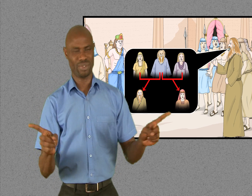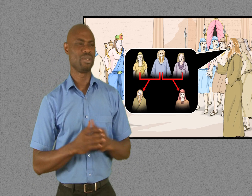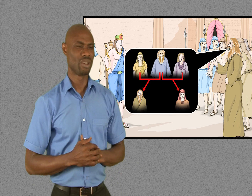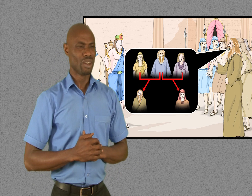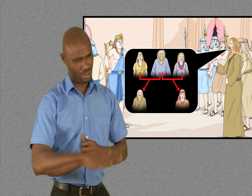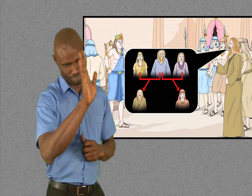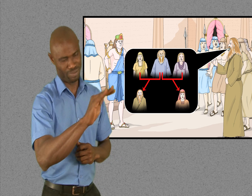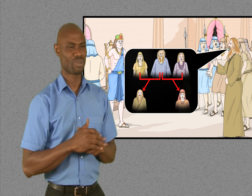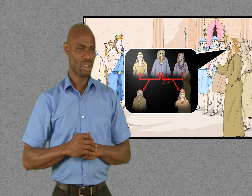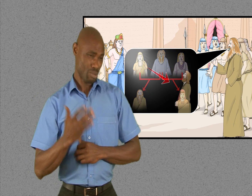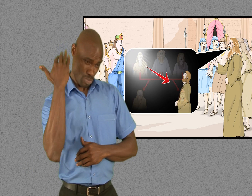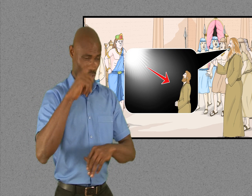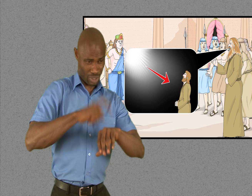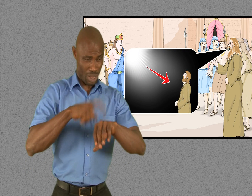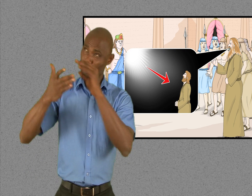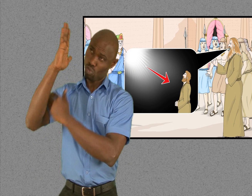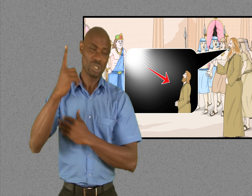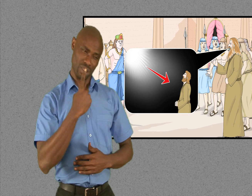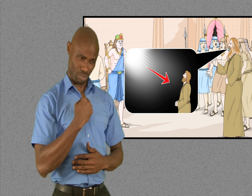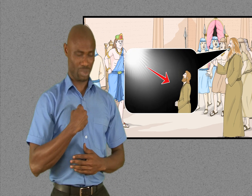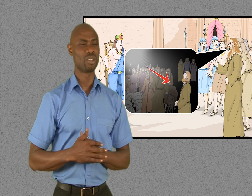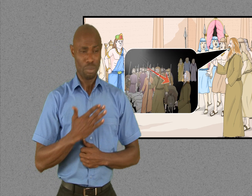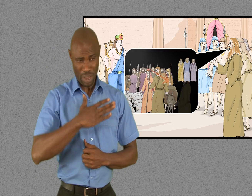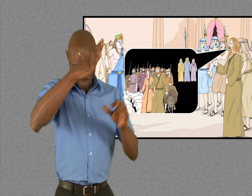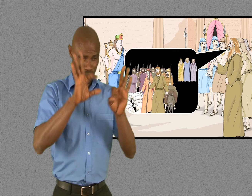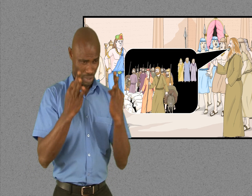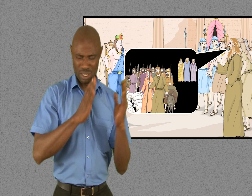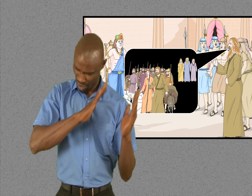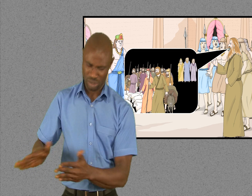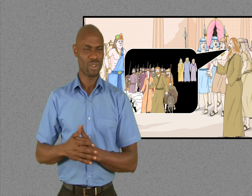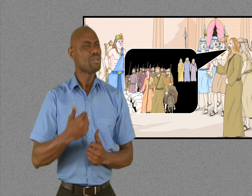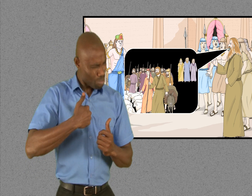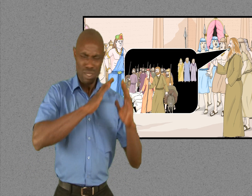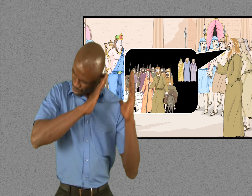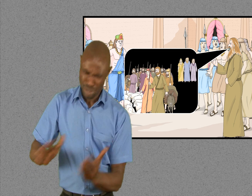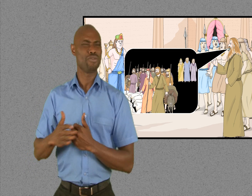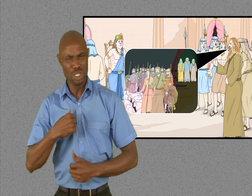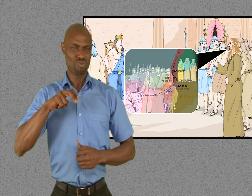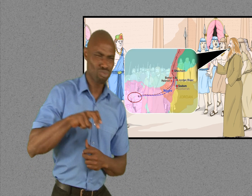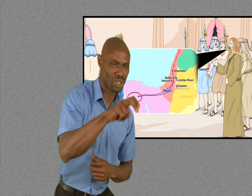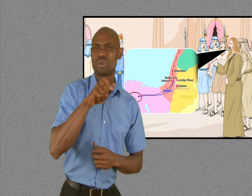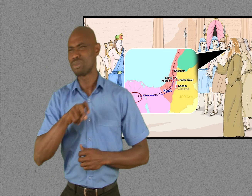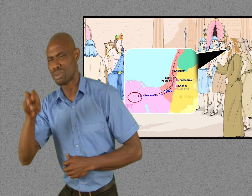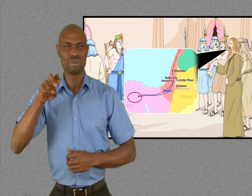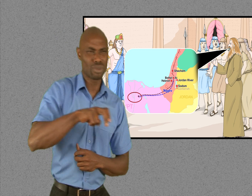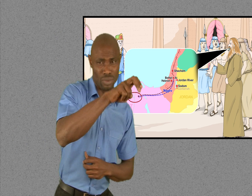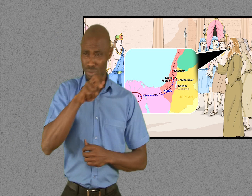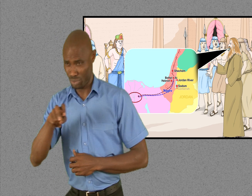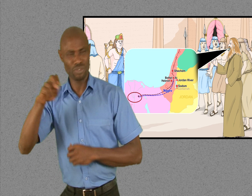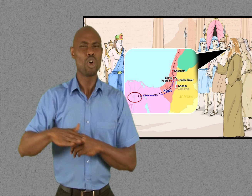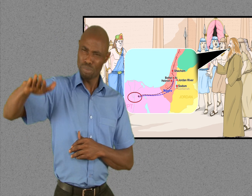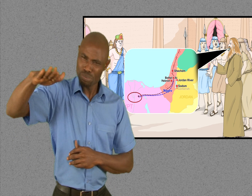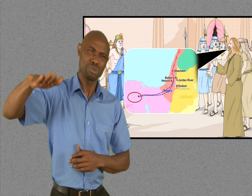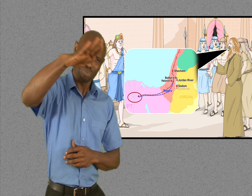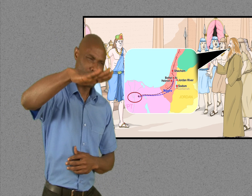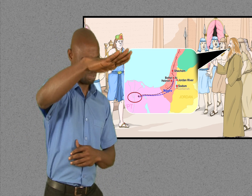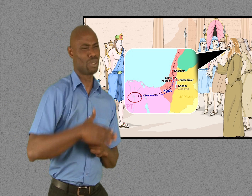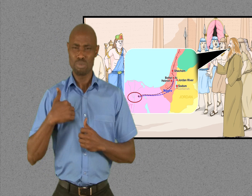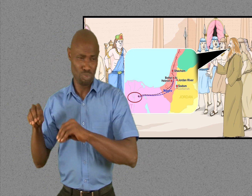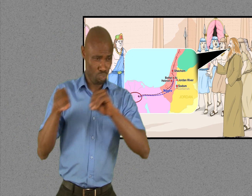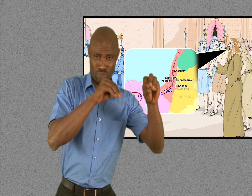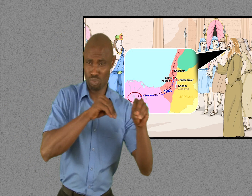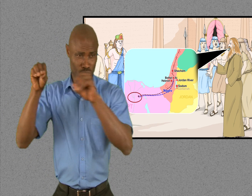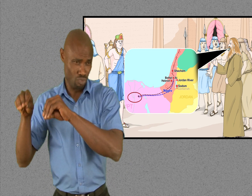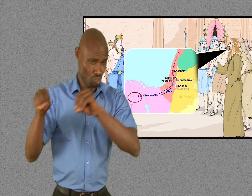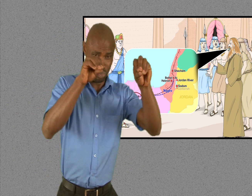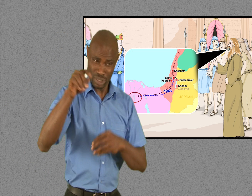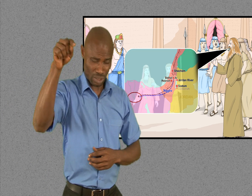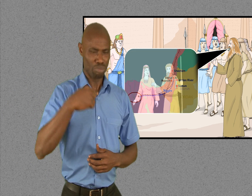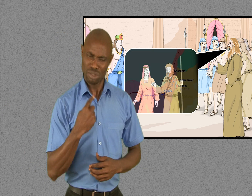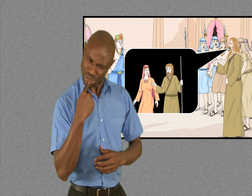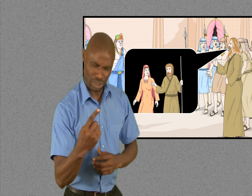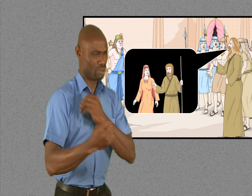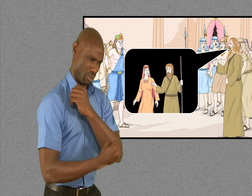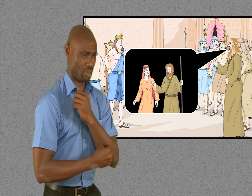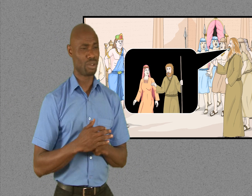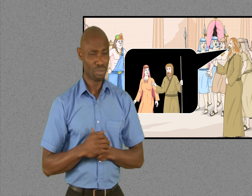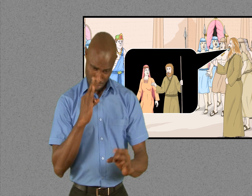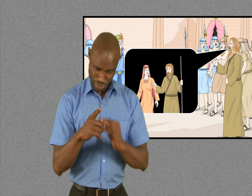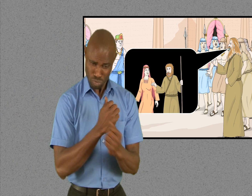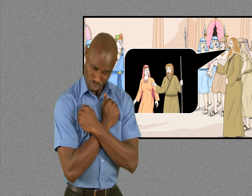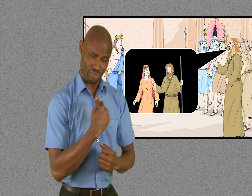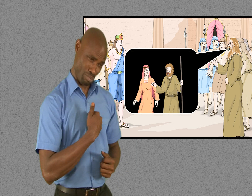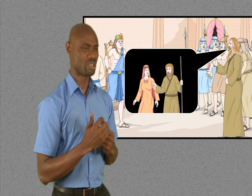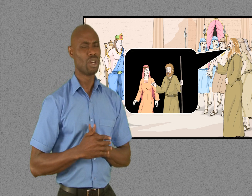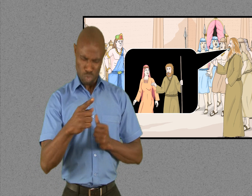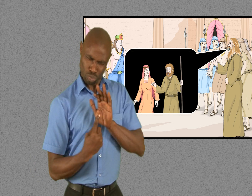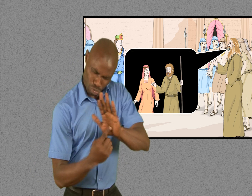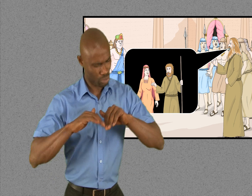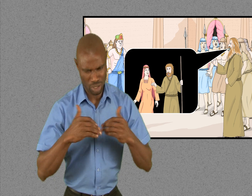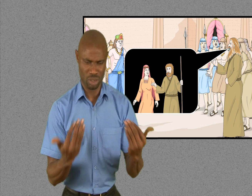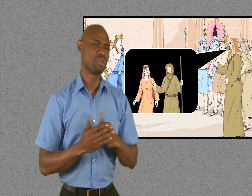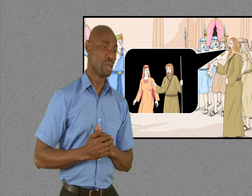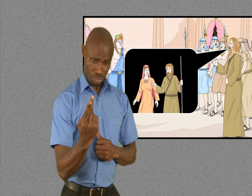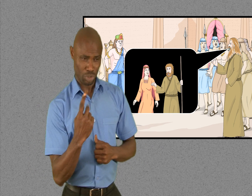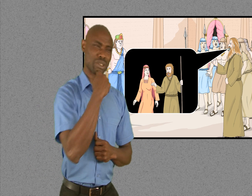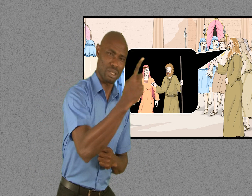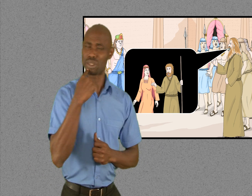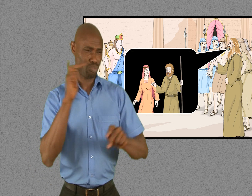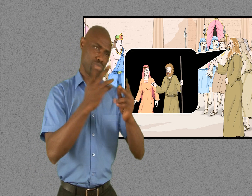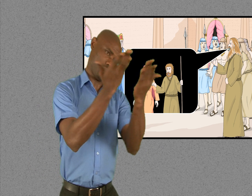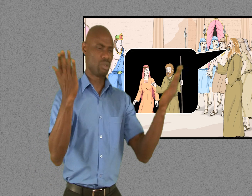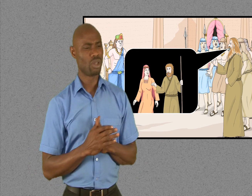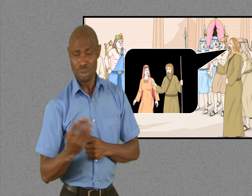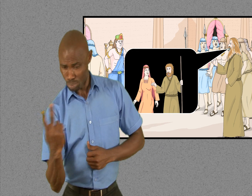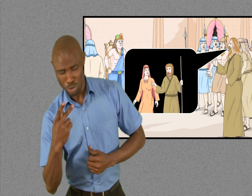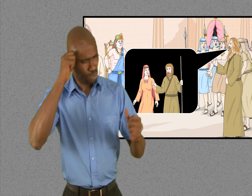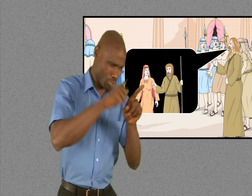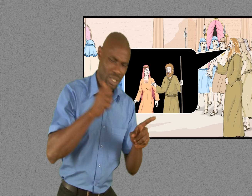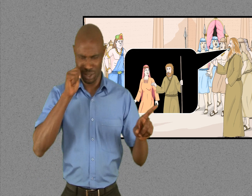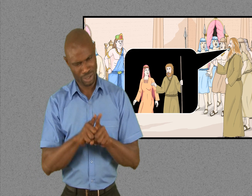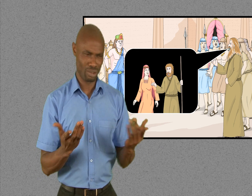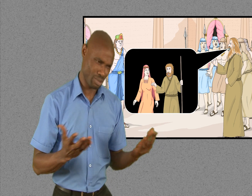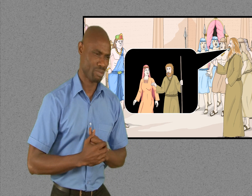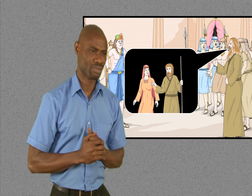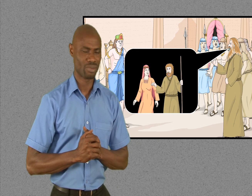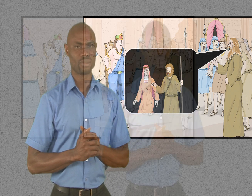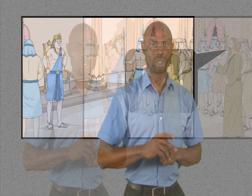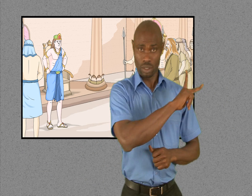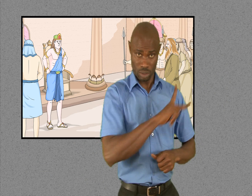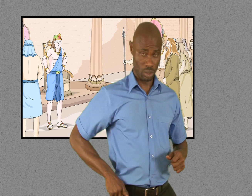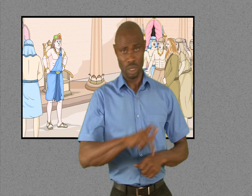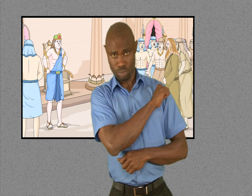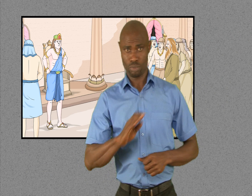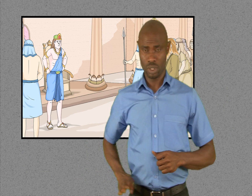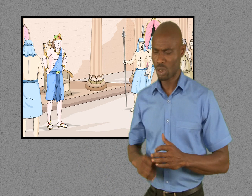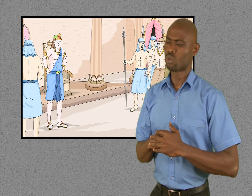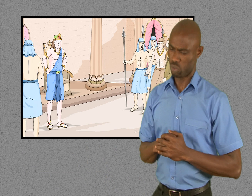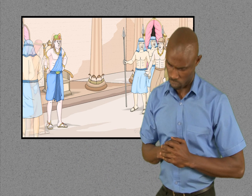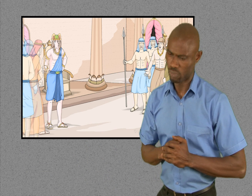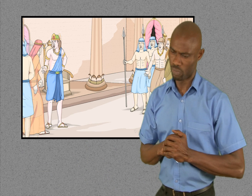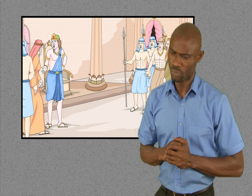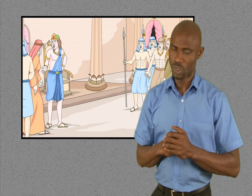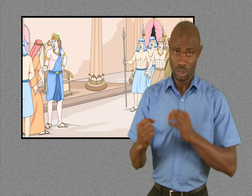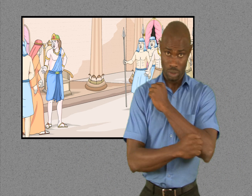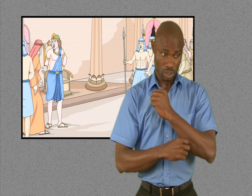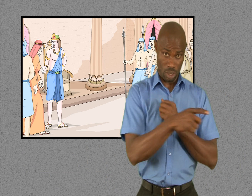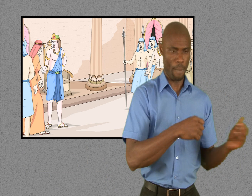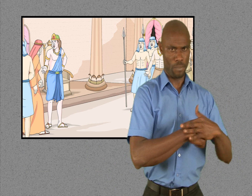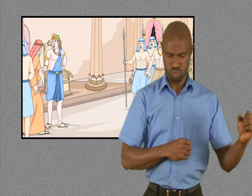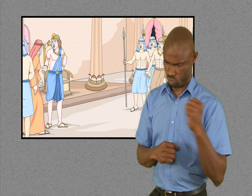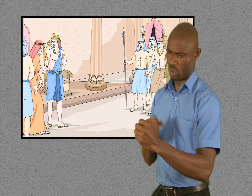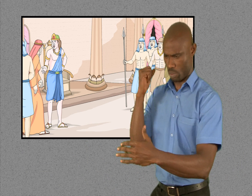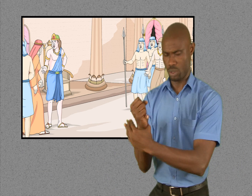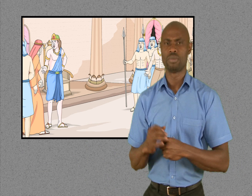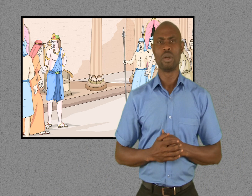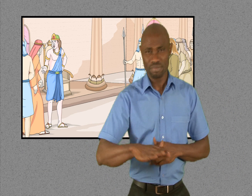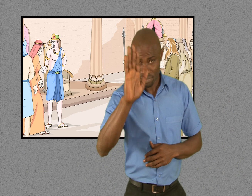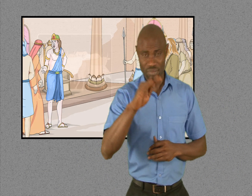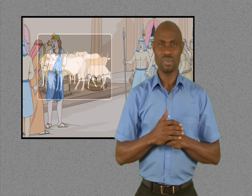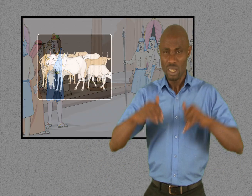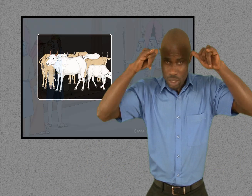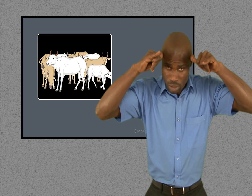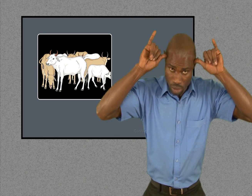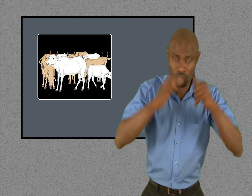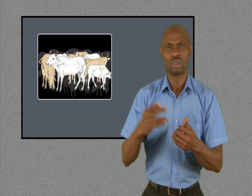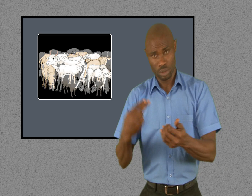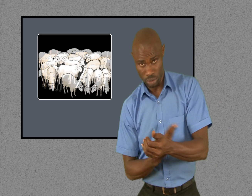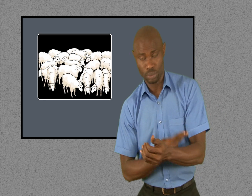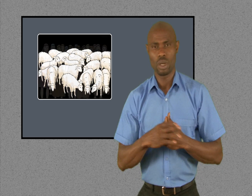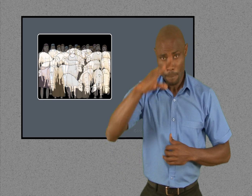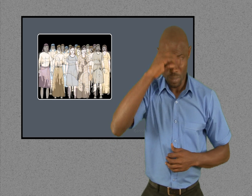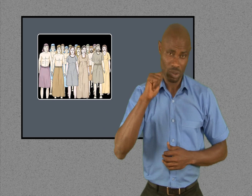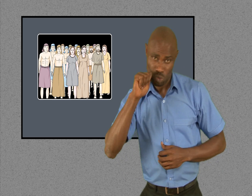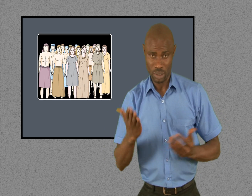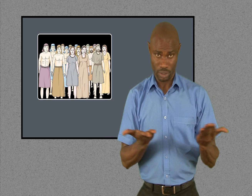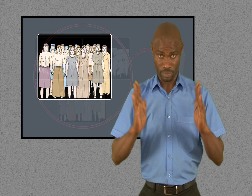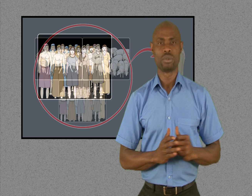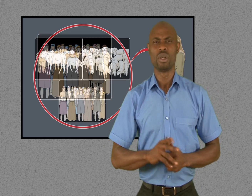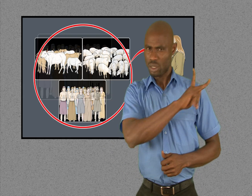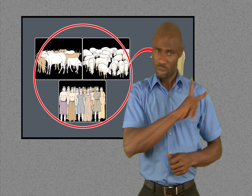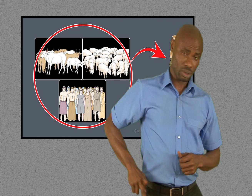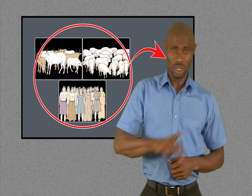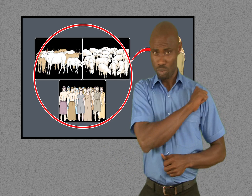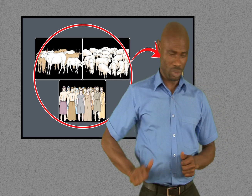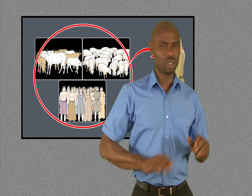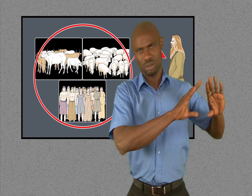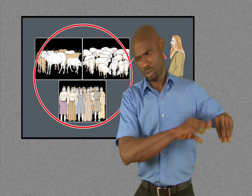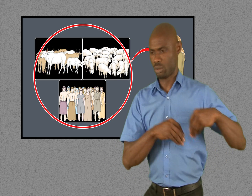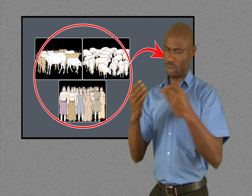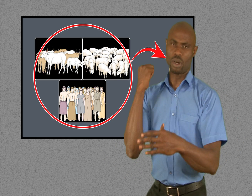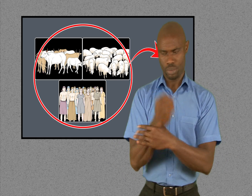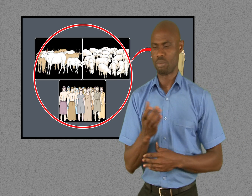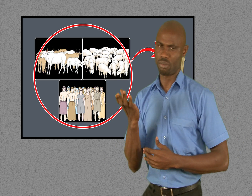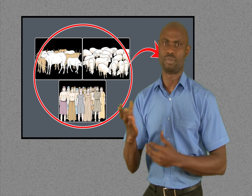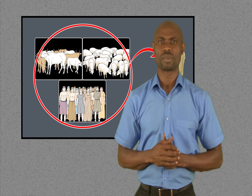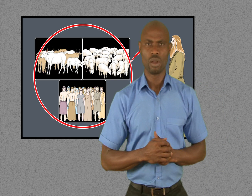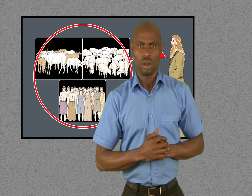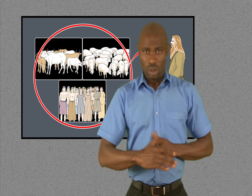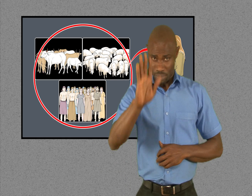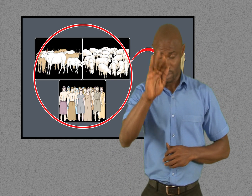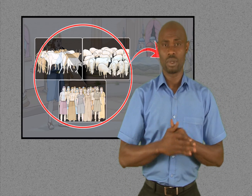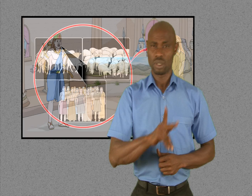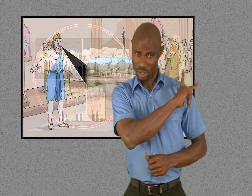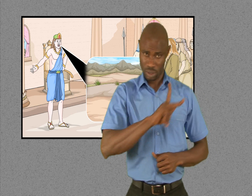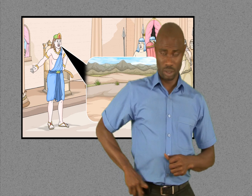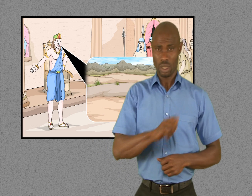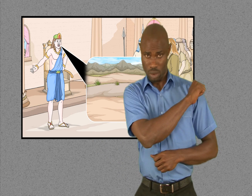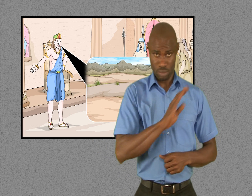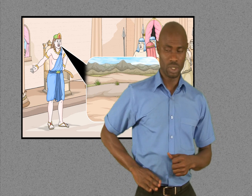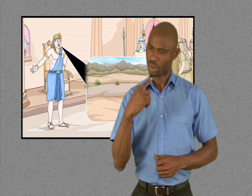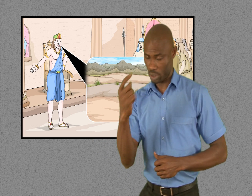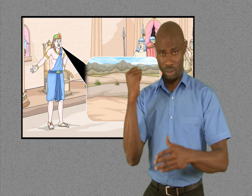So when God had me journey from my father’s house, I said to Sarah, ‘This is how you can show your loyalty to me: Wherever we go, say of me, “He is my brother.”’” So Abimelech brought sheep and cattle, menservants and maidservants, and he gave them to Abraham and restored his wife Sarah to him.